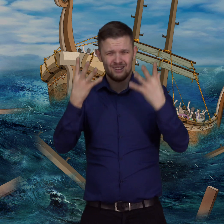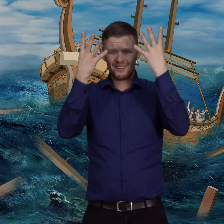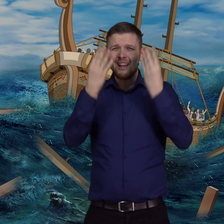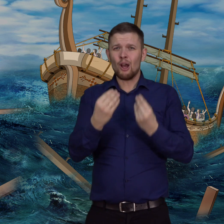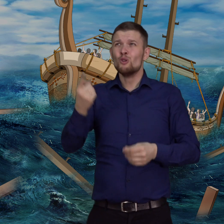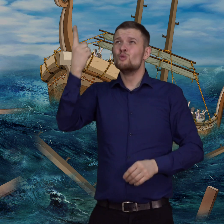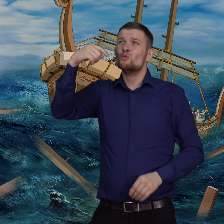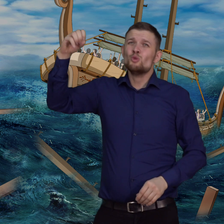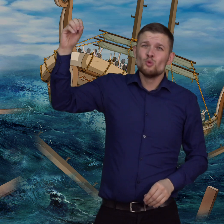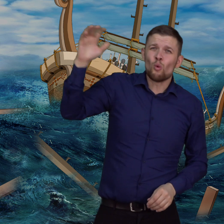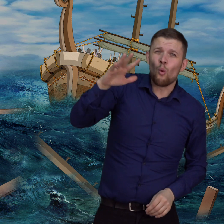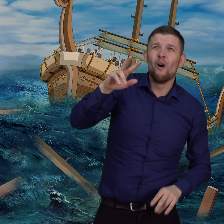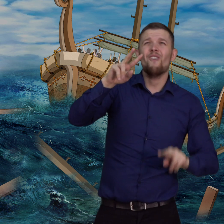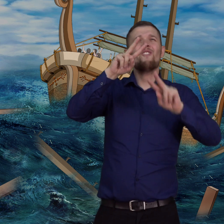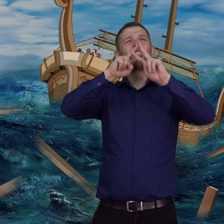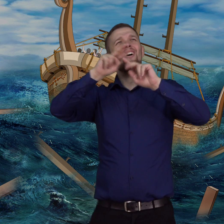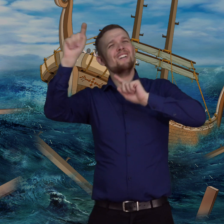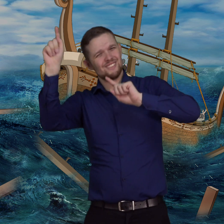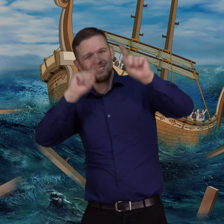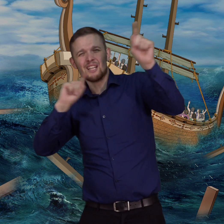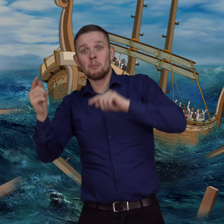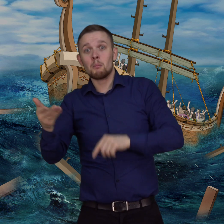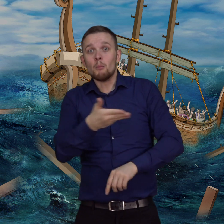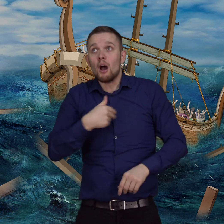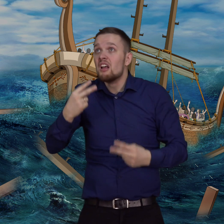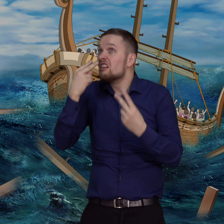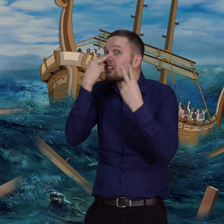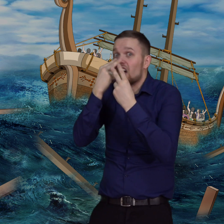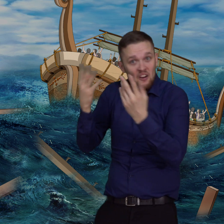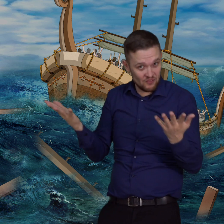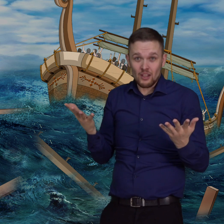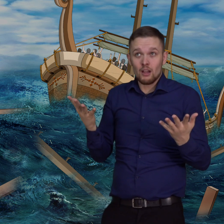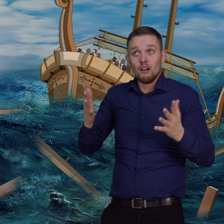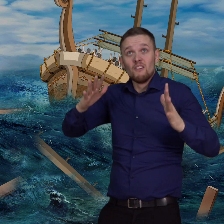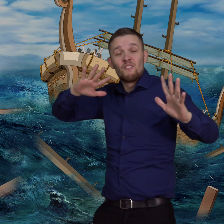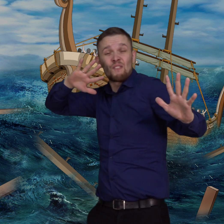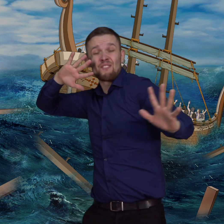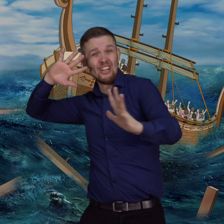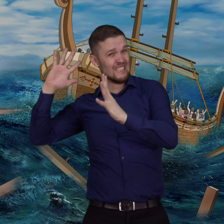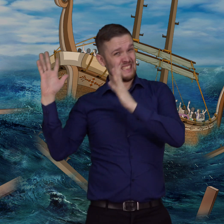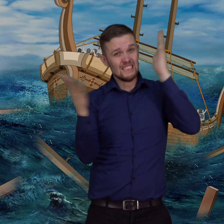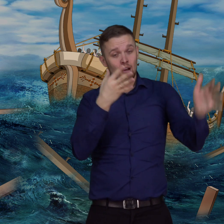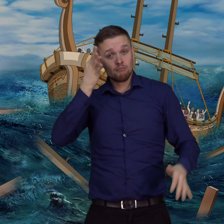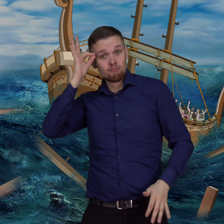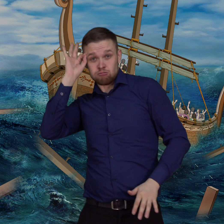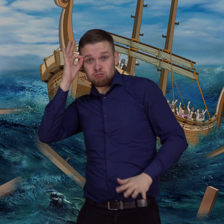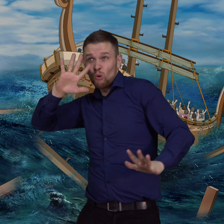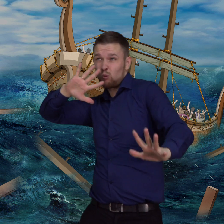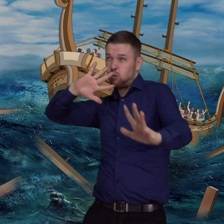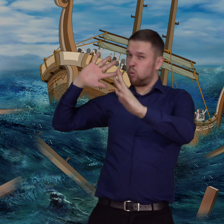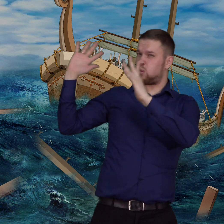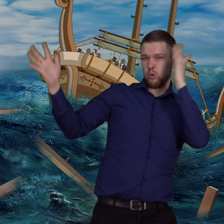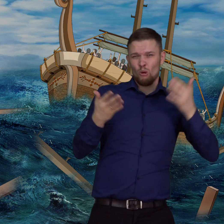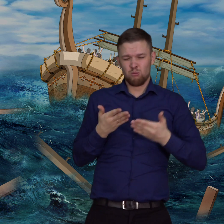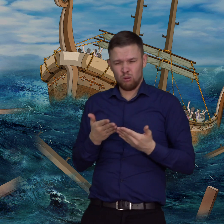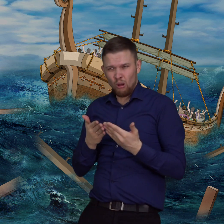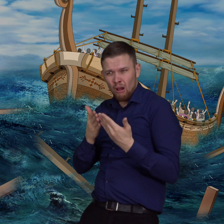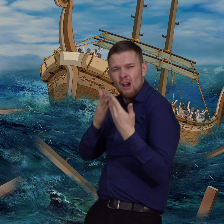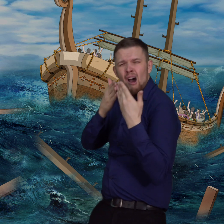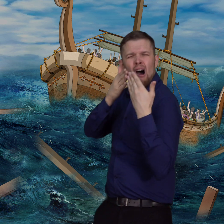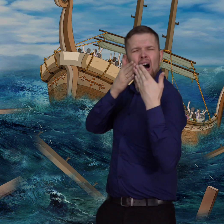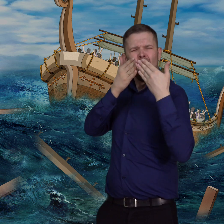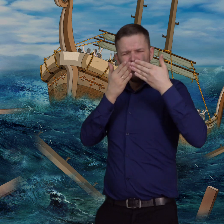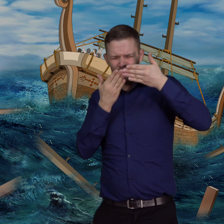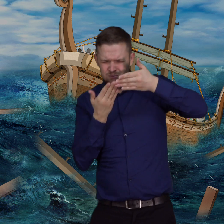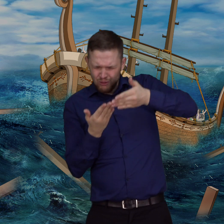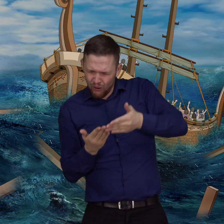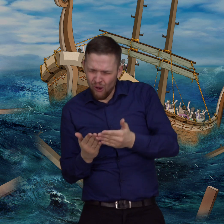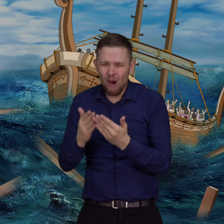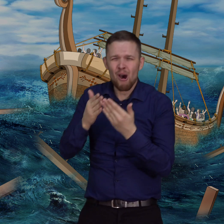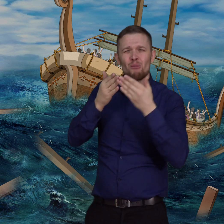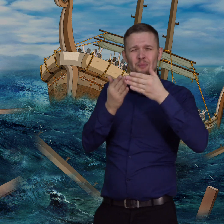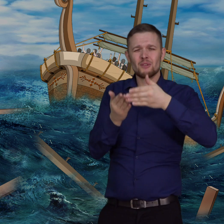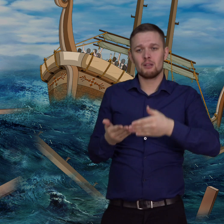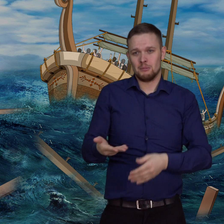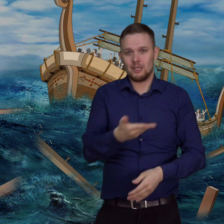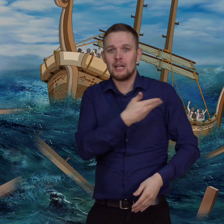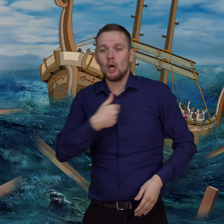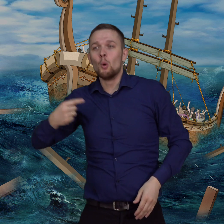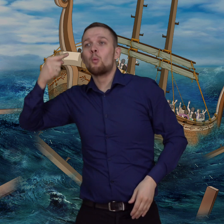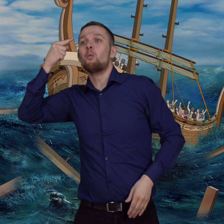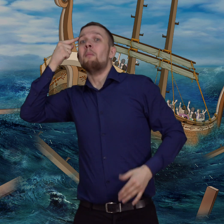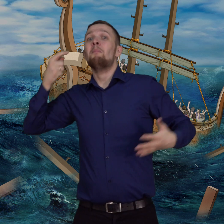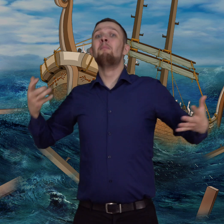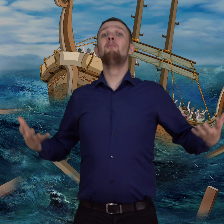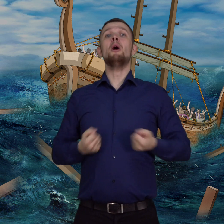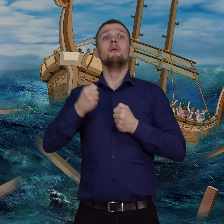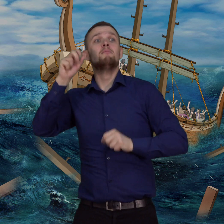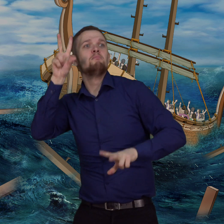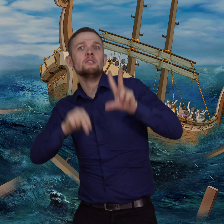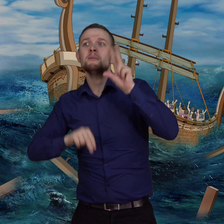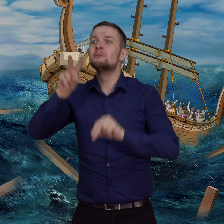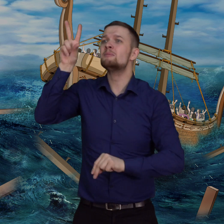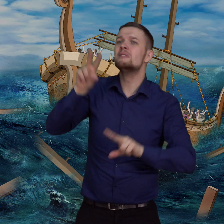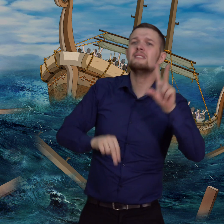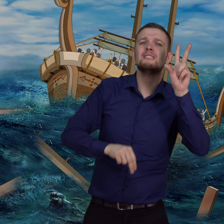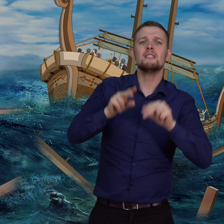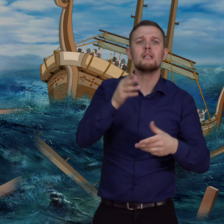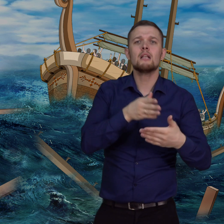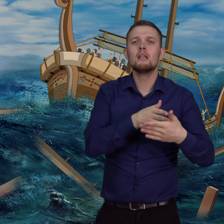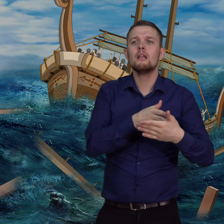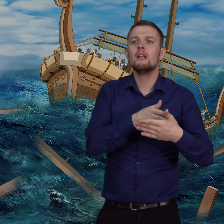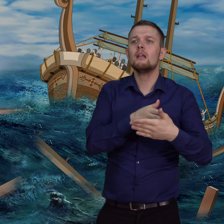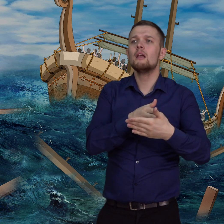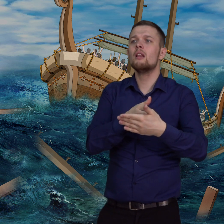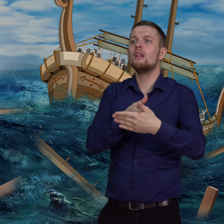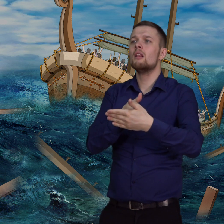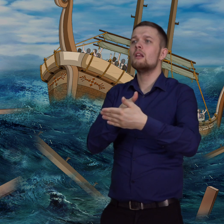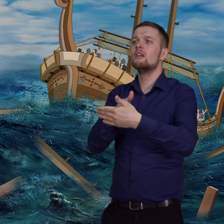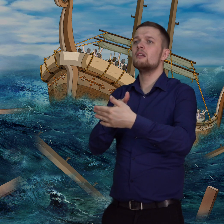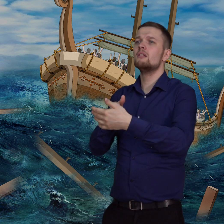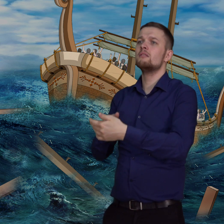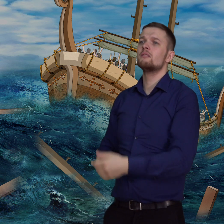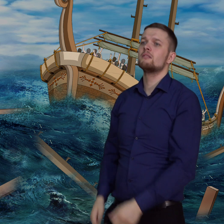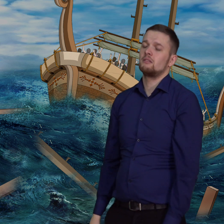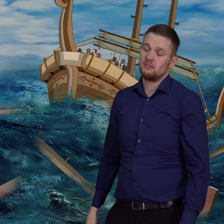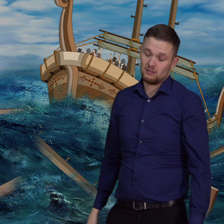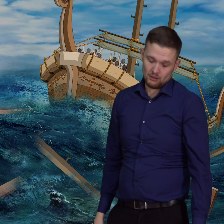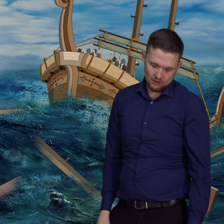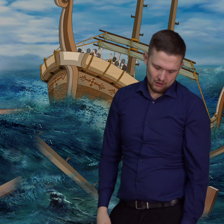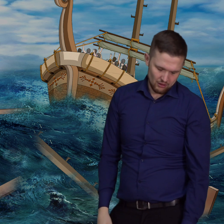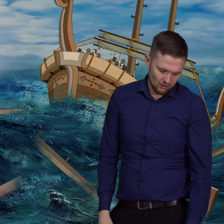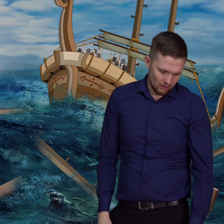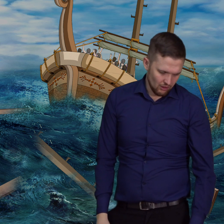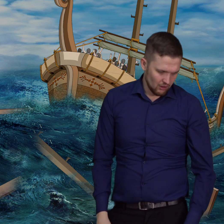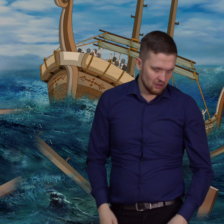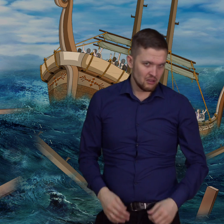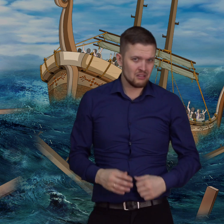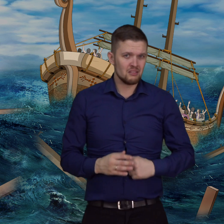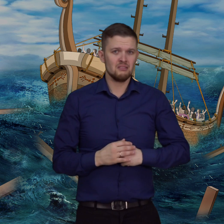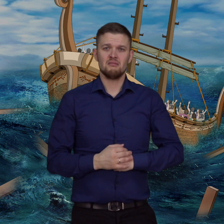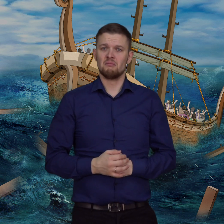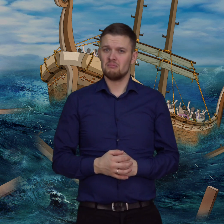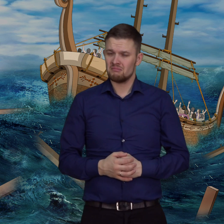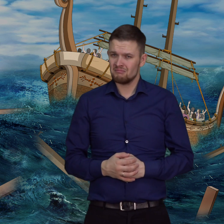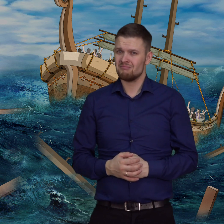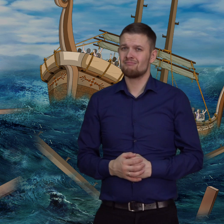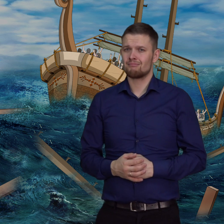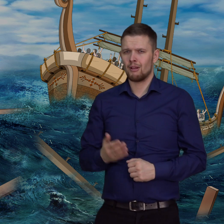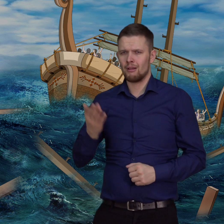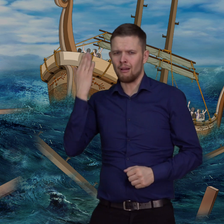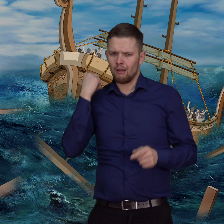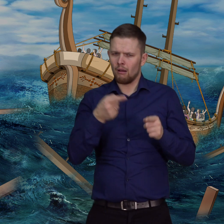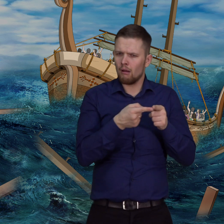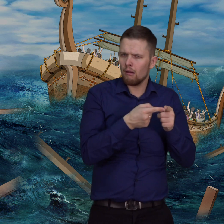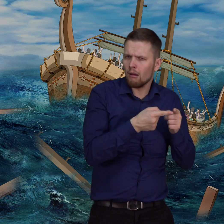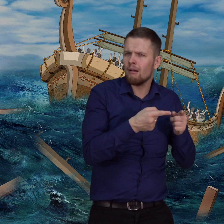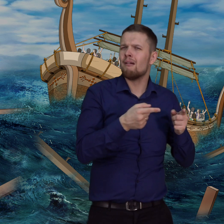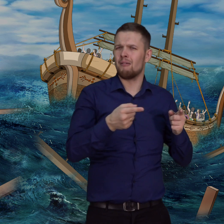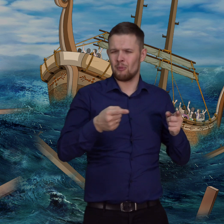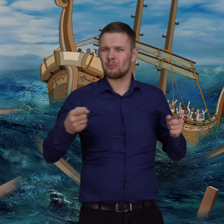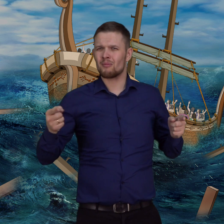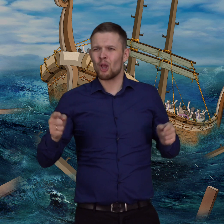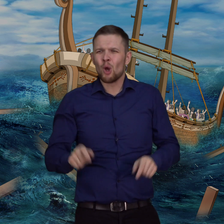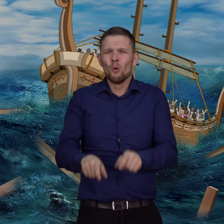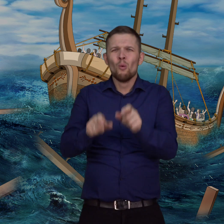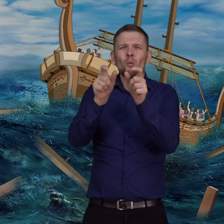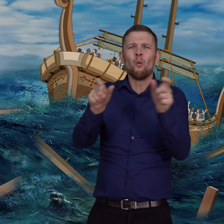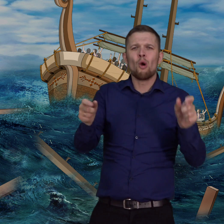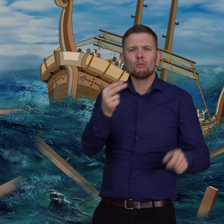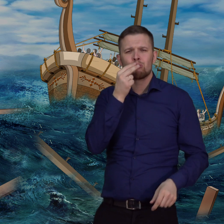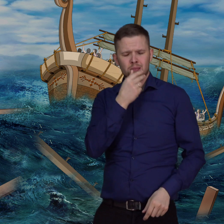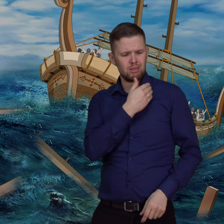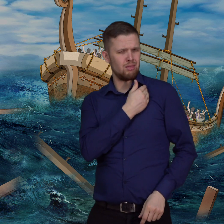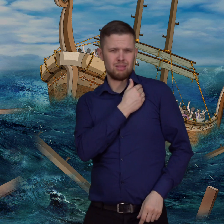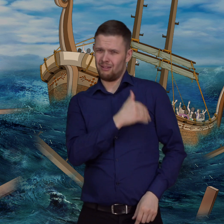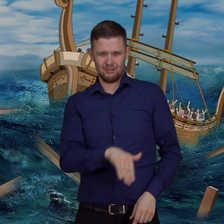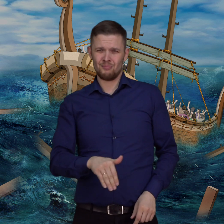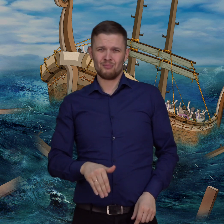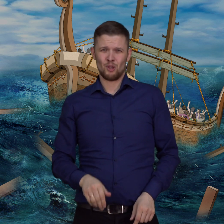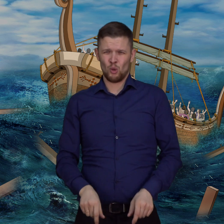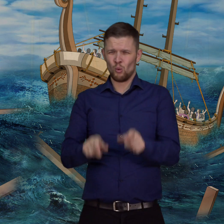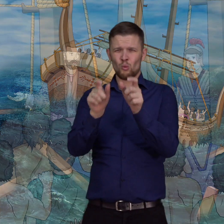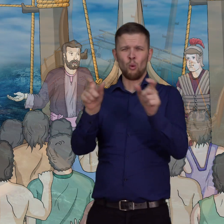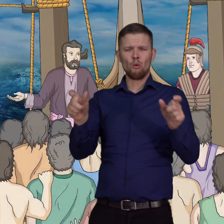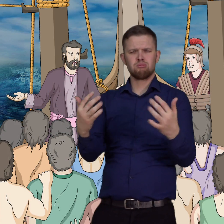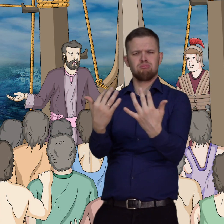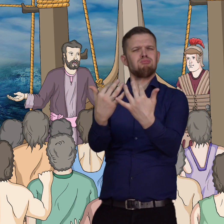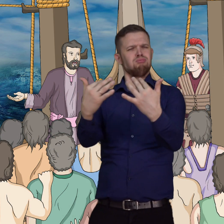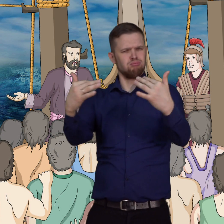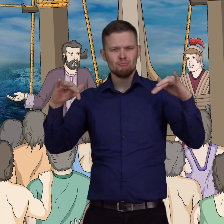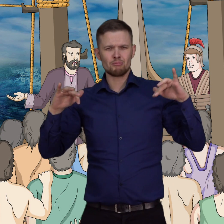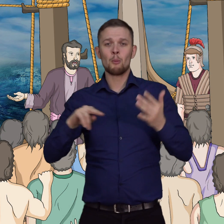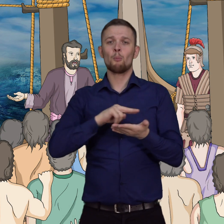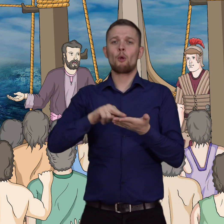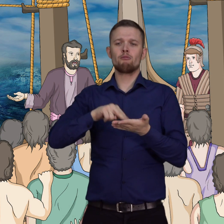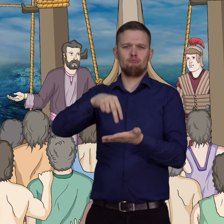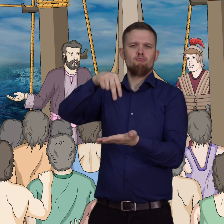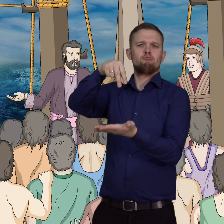When neither sun nor stars appeared for many days and the great storm continued to batter us, we abandoned all hope of being saved.